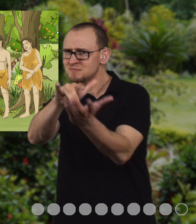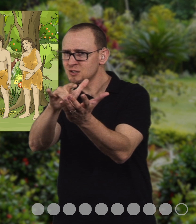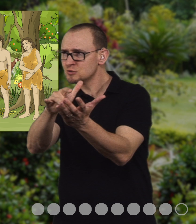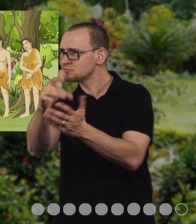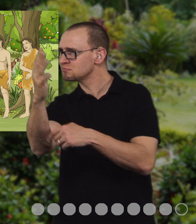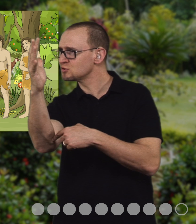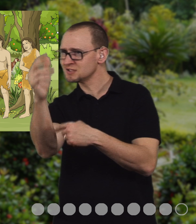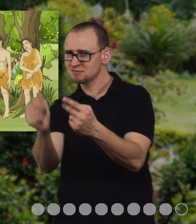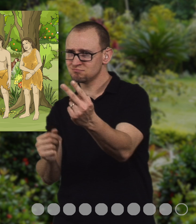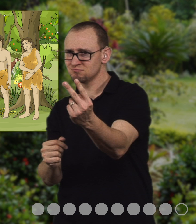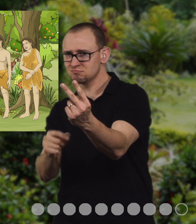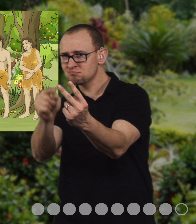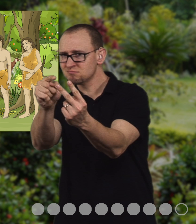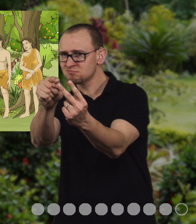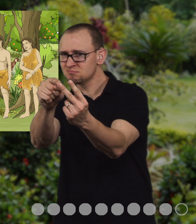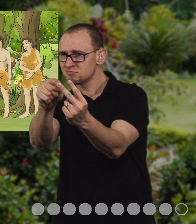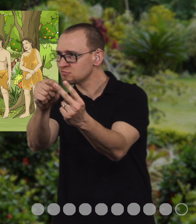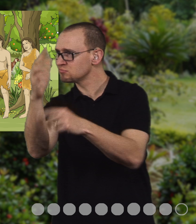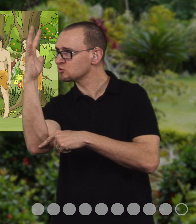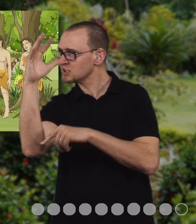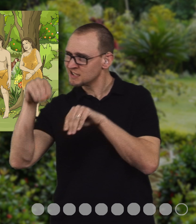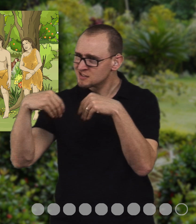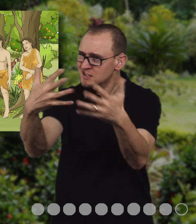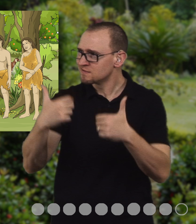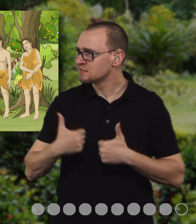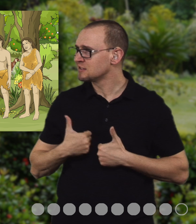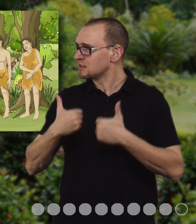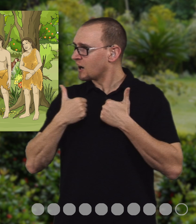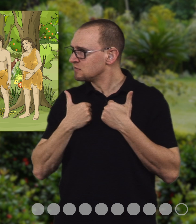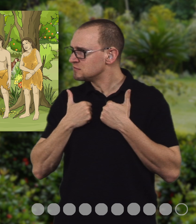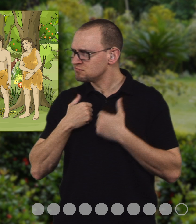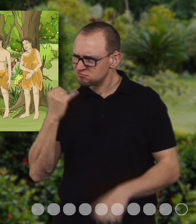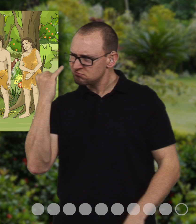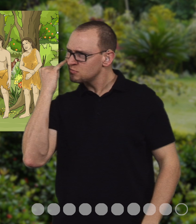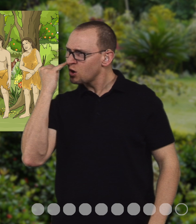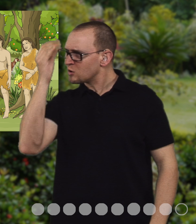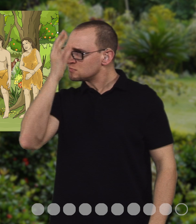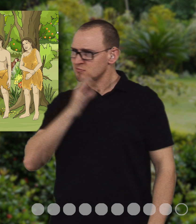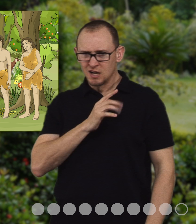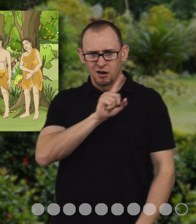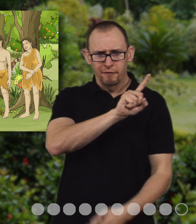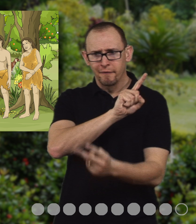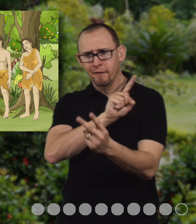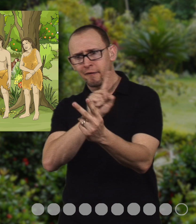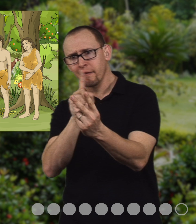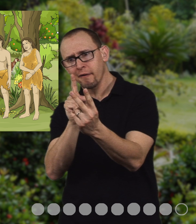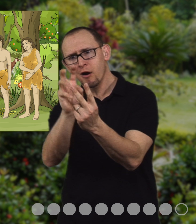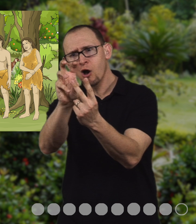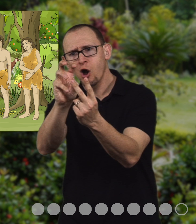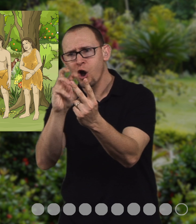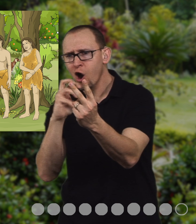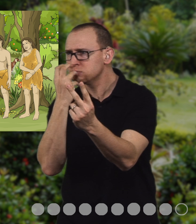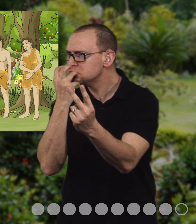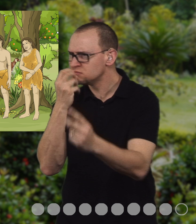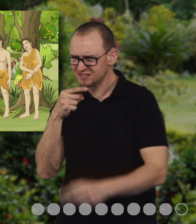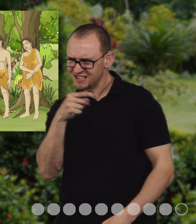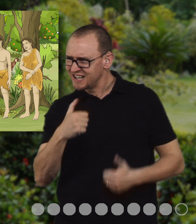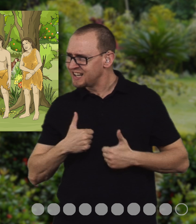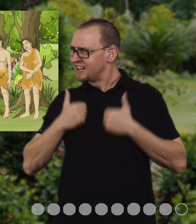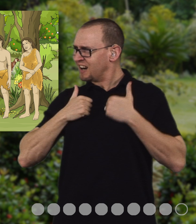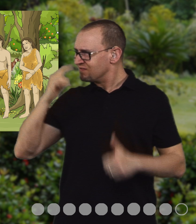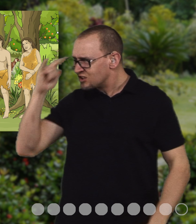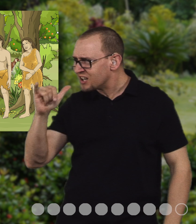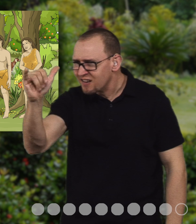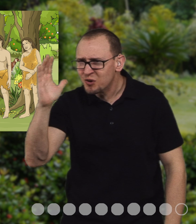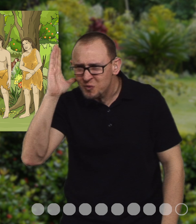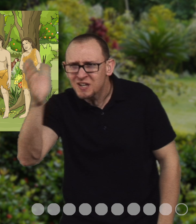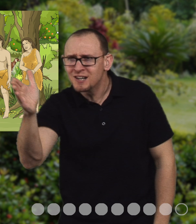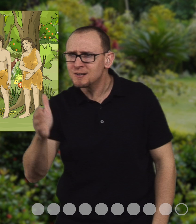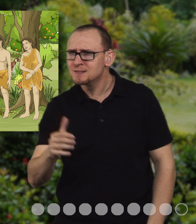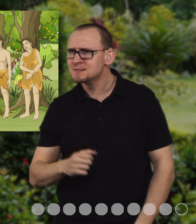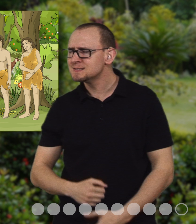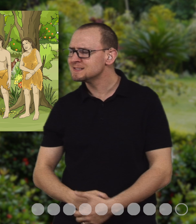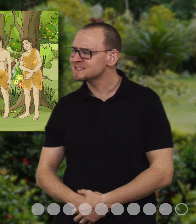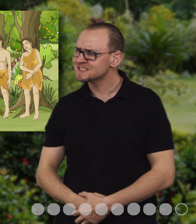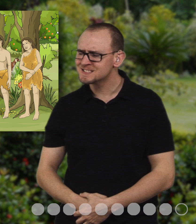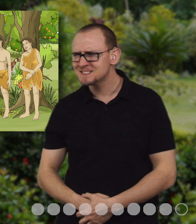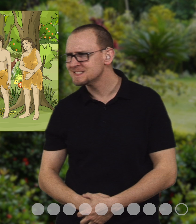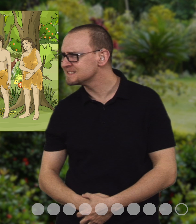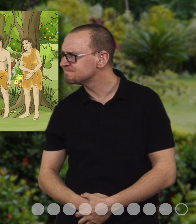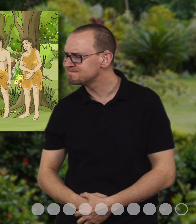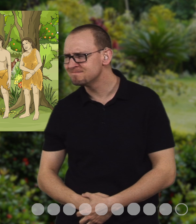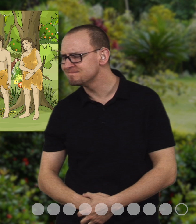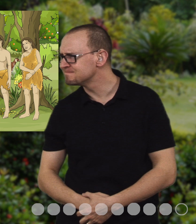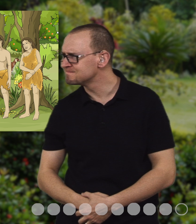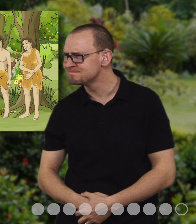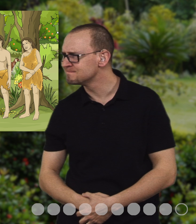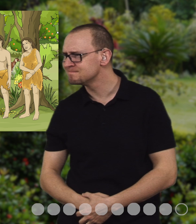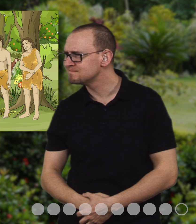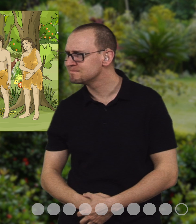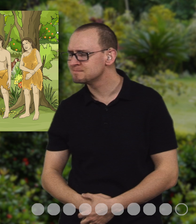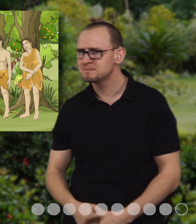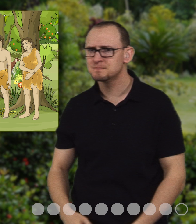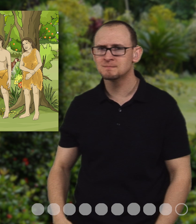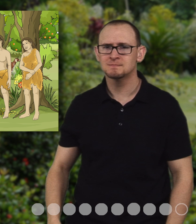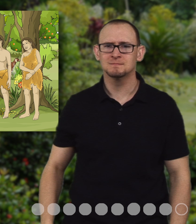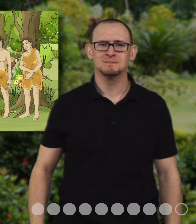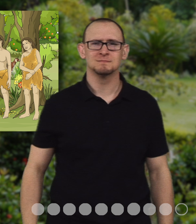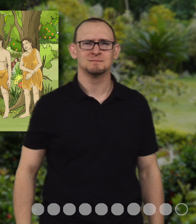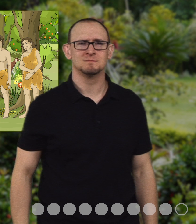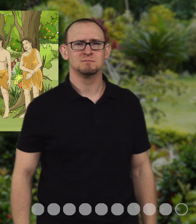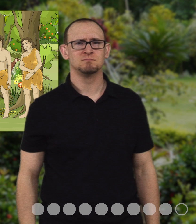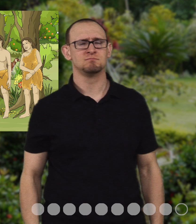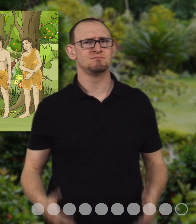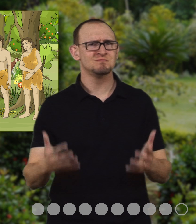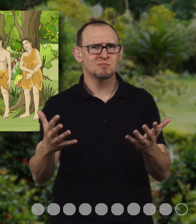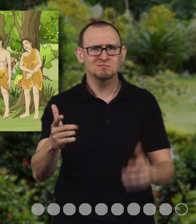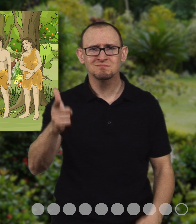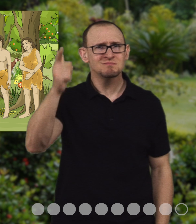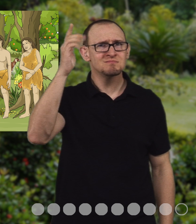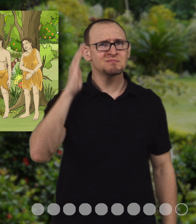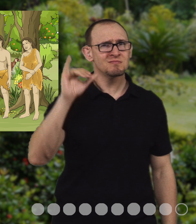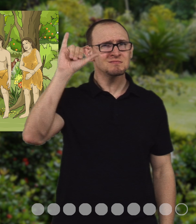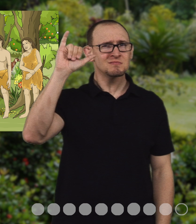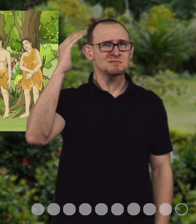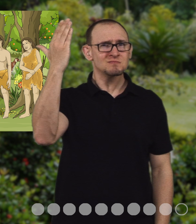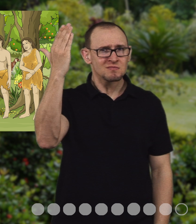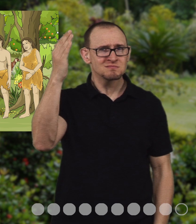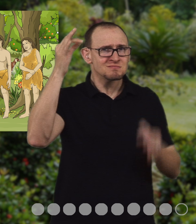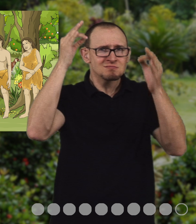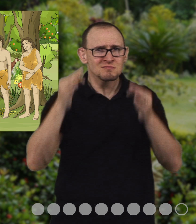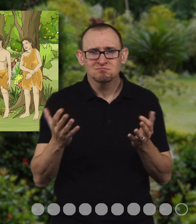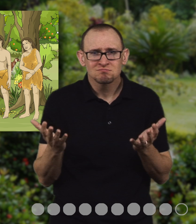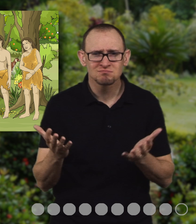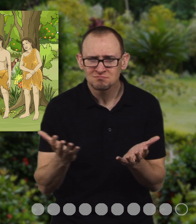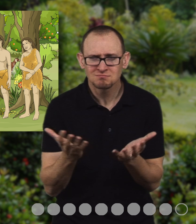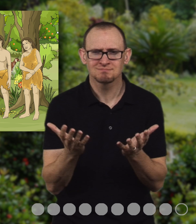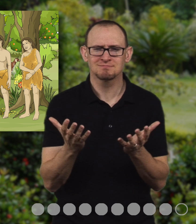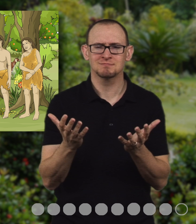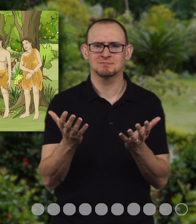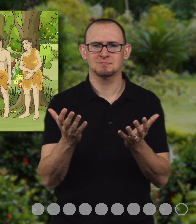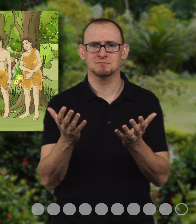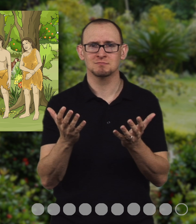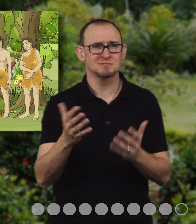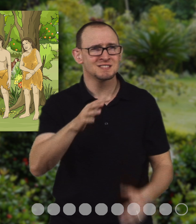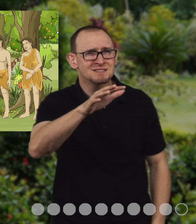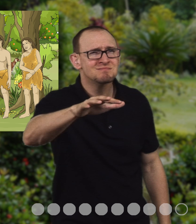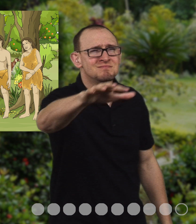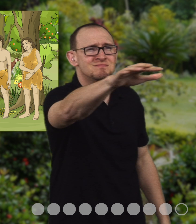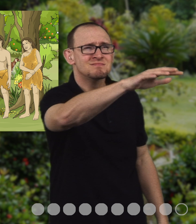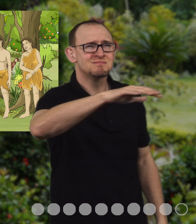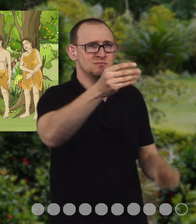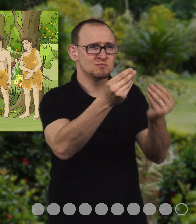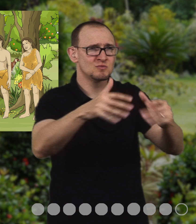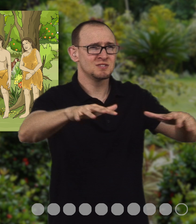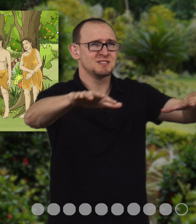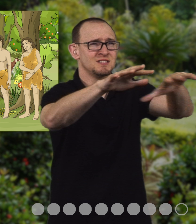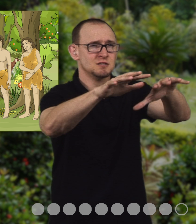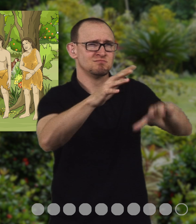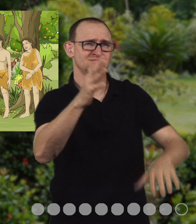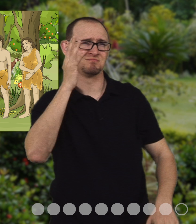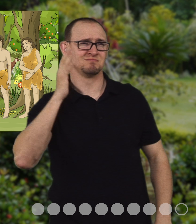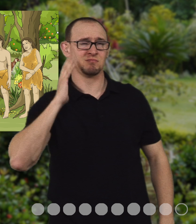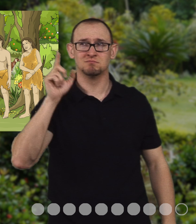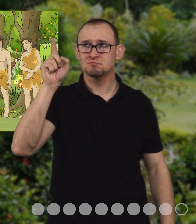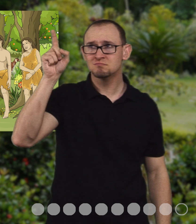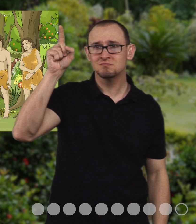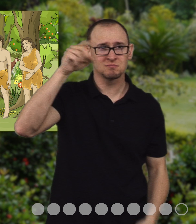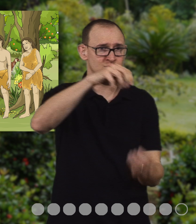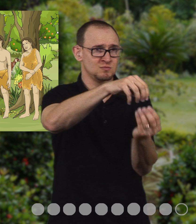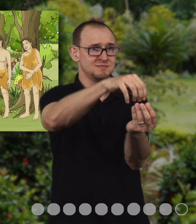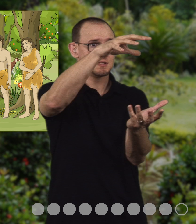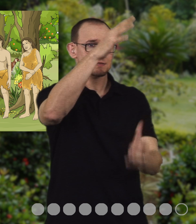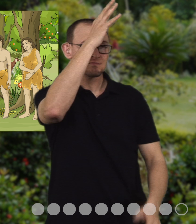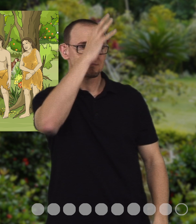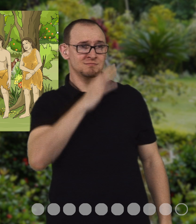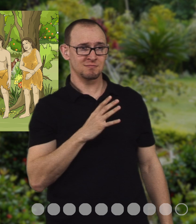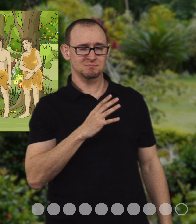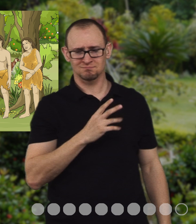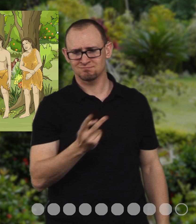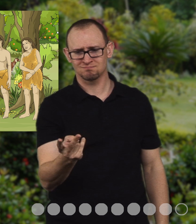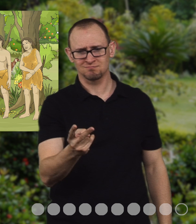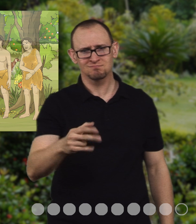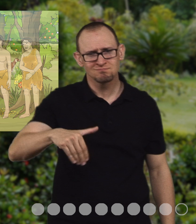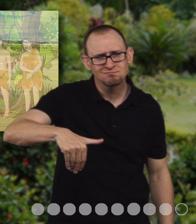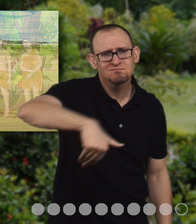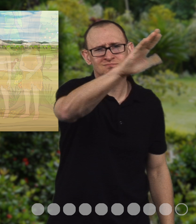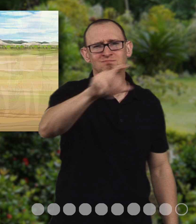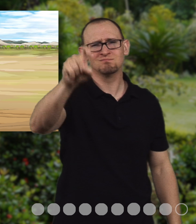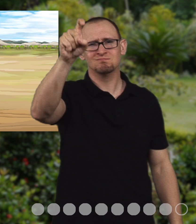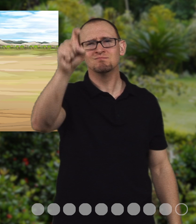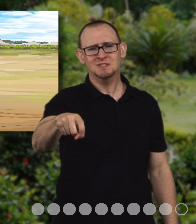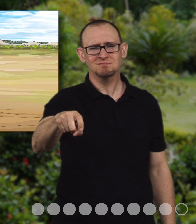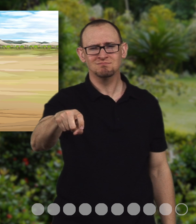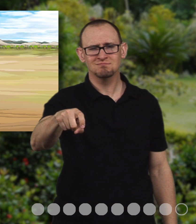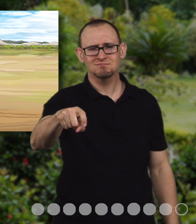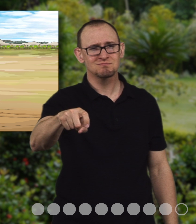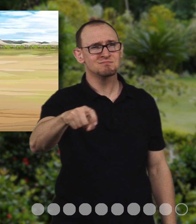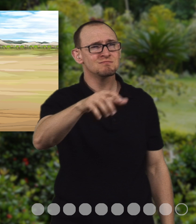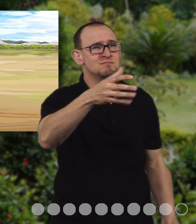And now, lest he reach out his hand and take also from the tree of life, and eat, and live forever...”